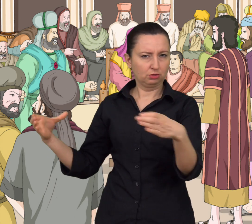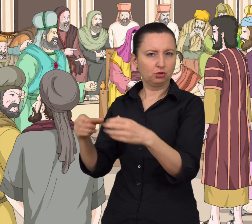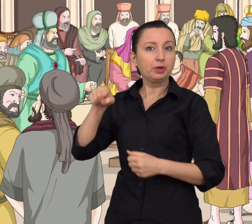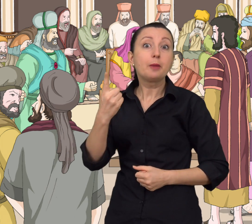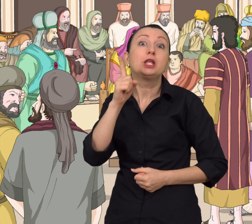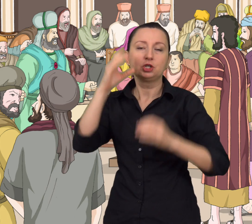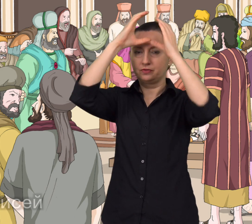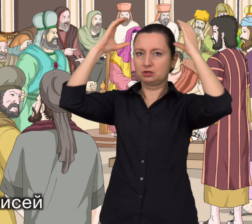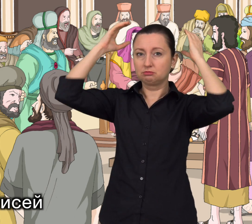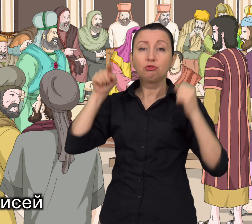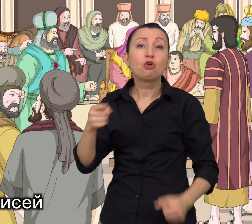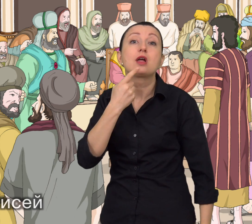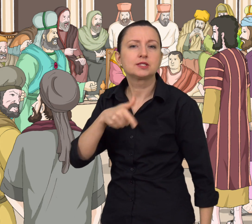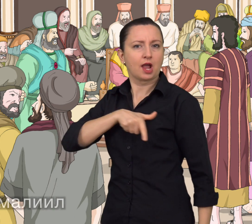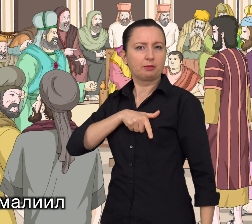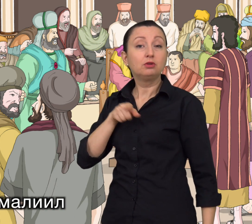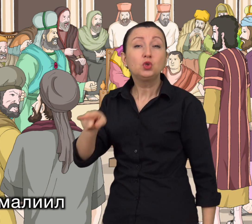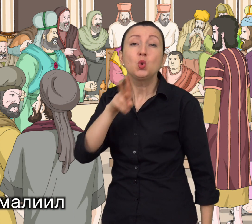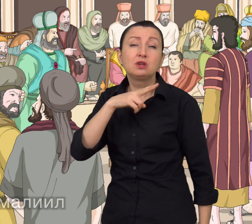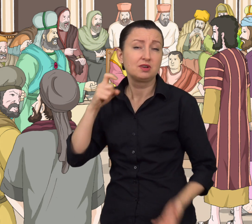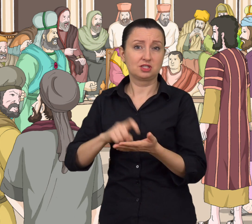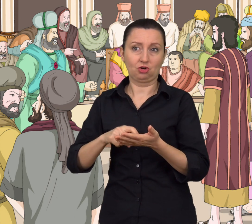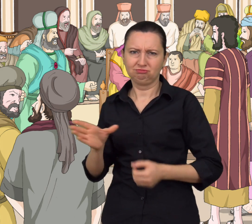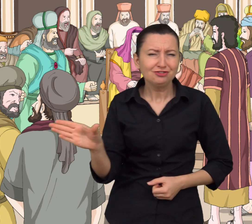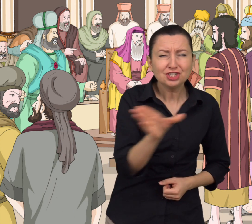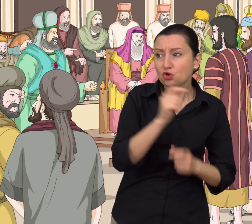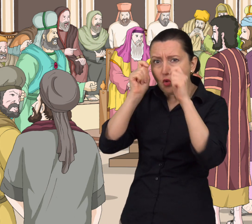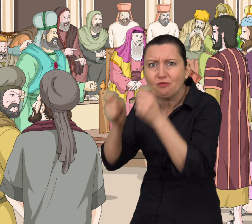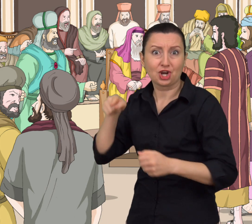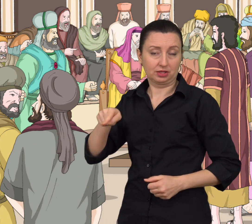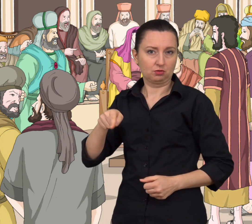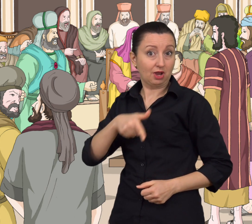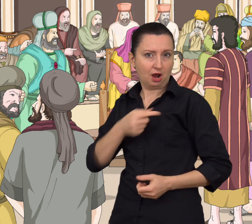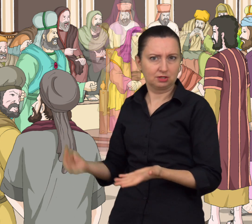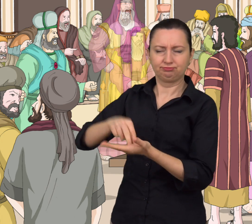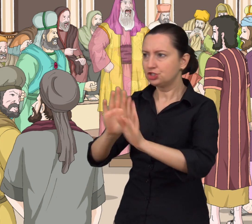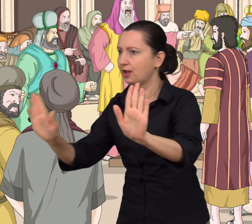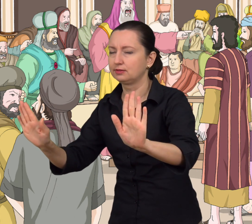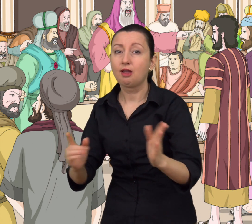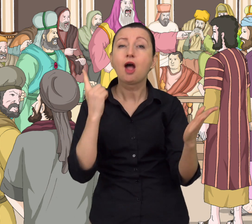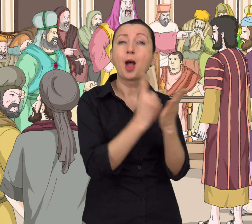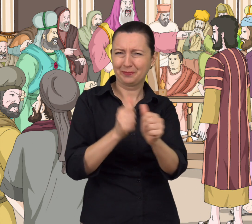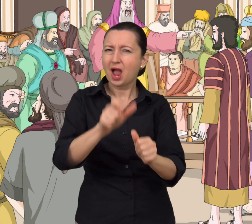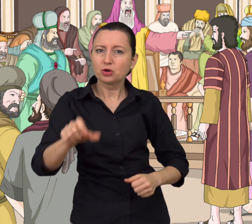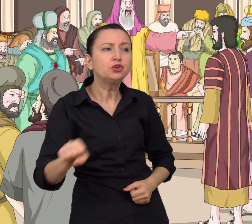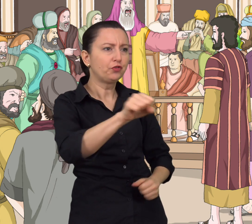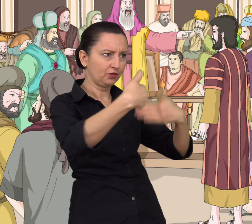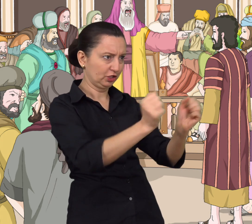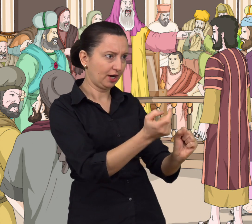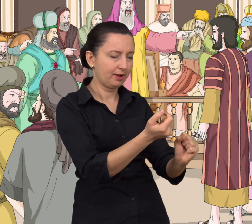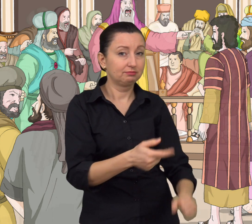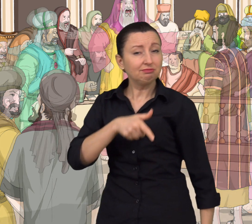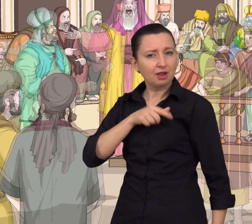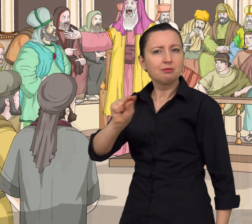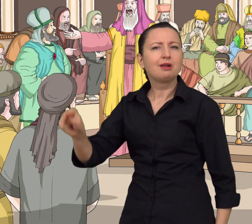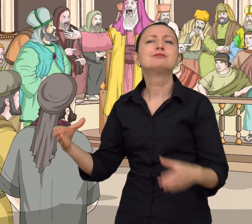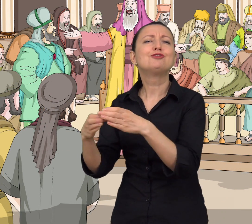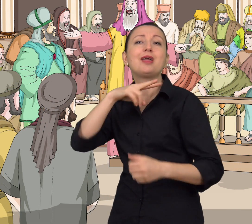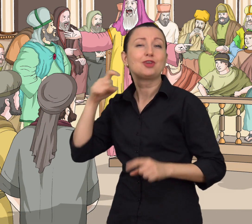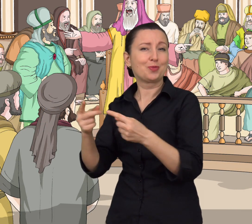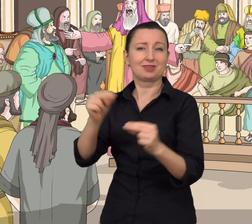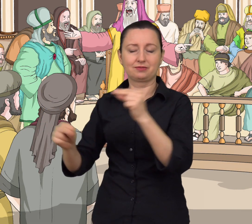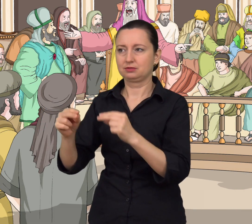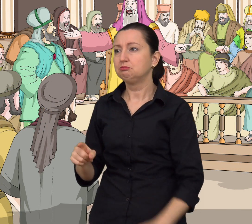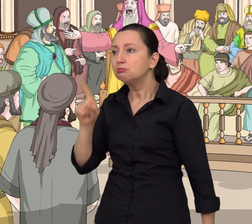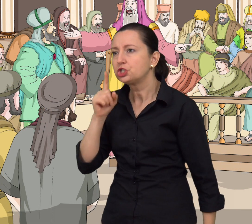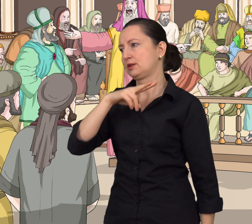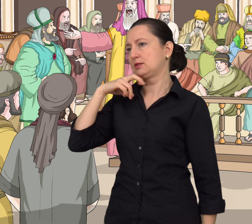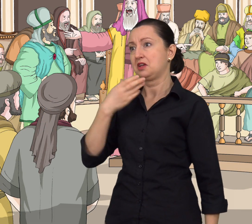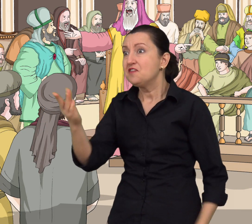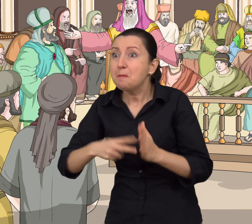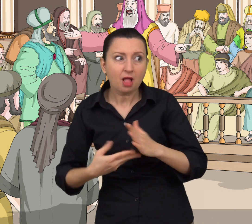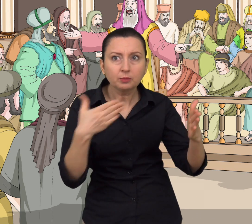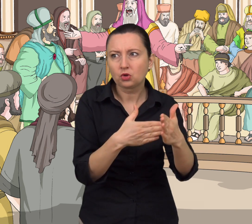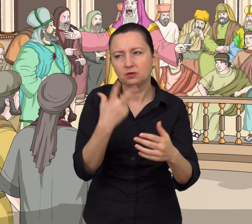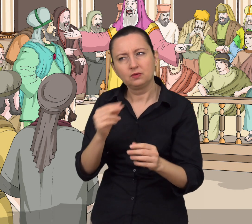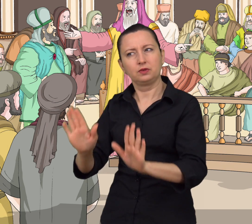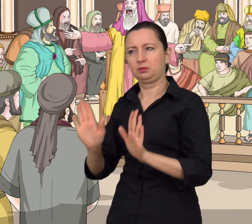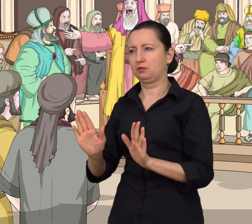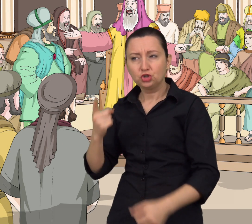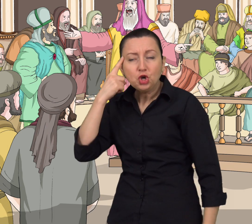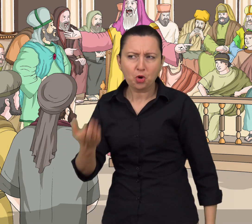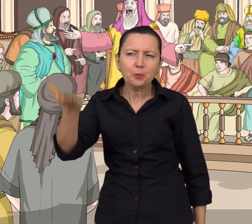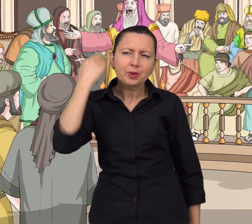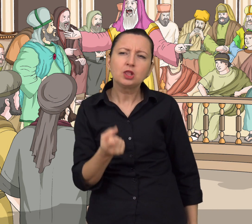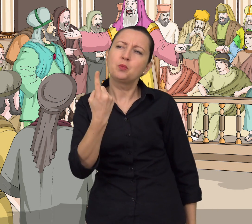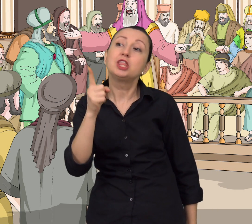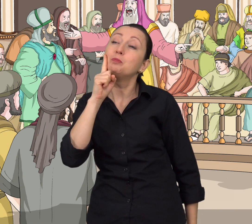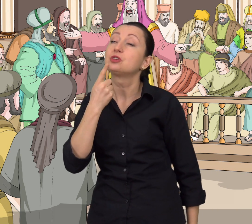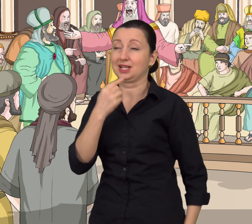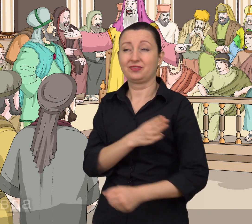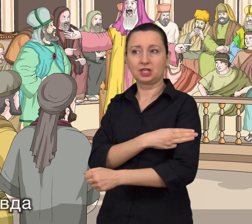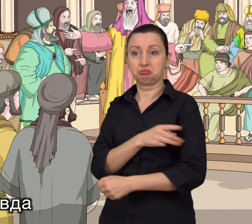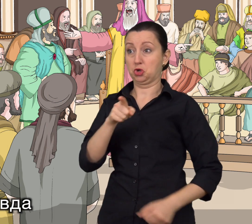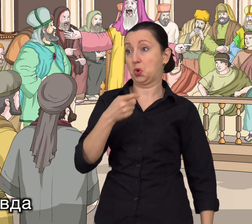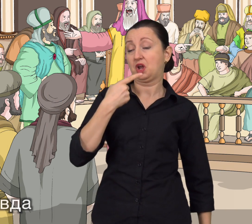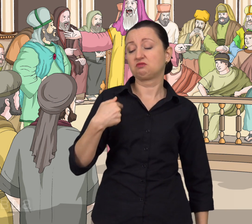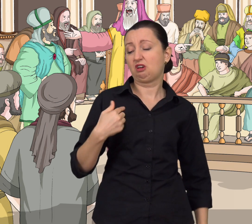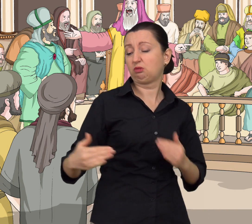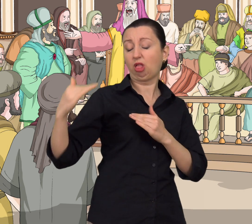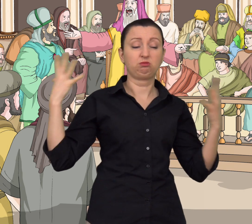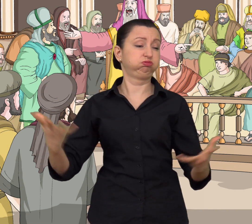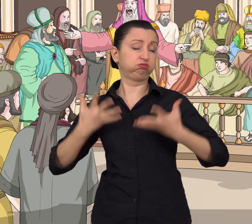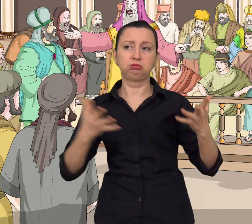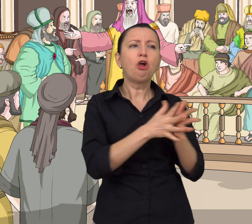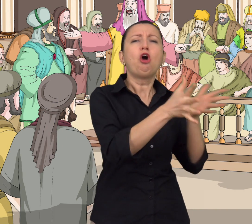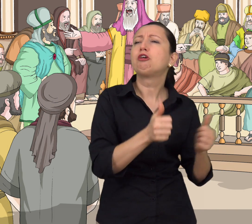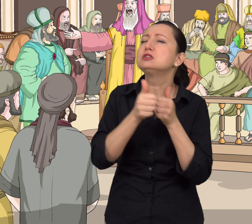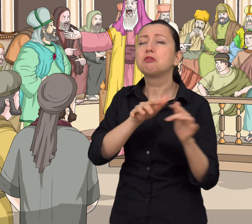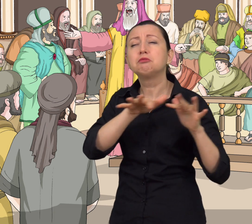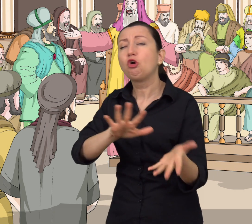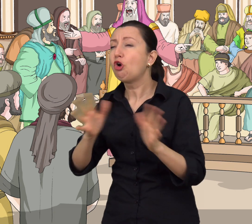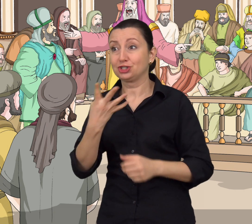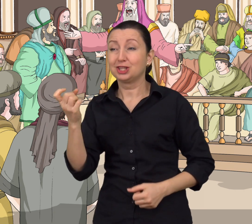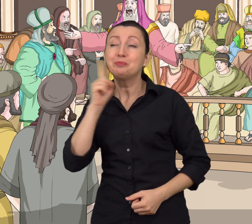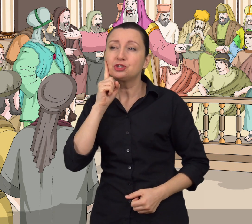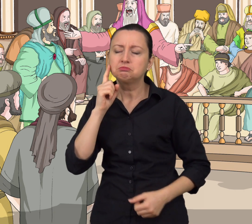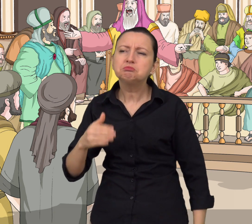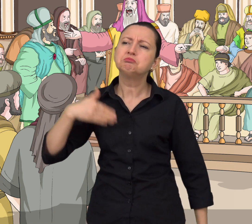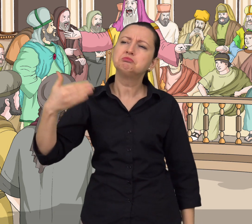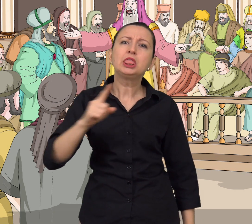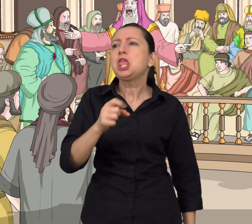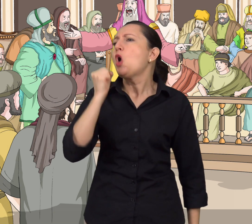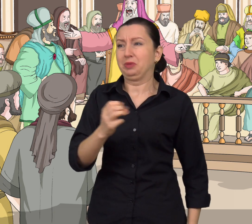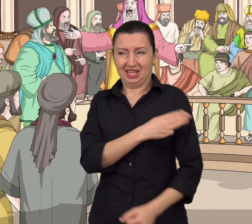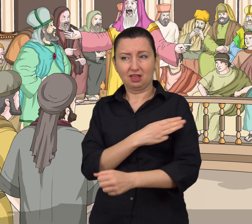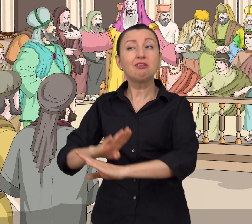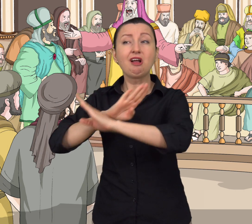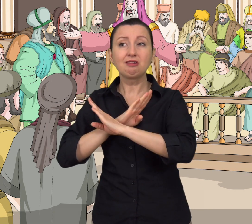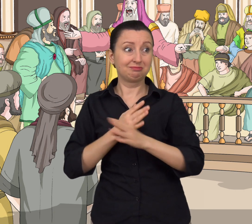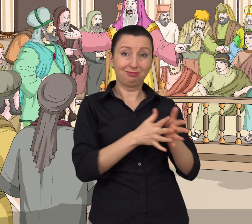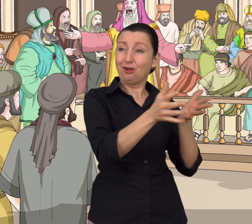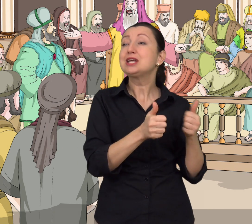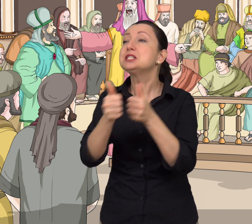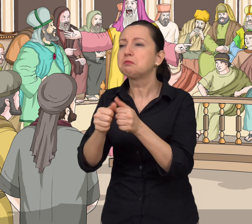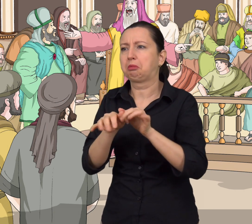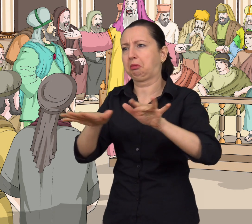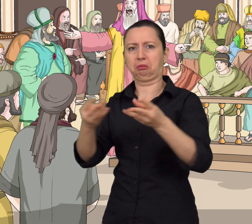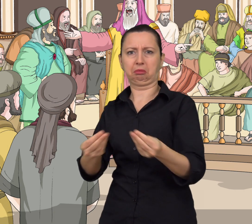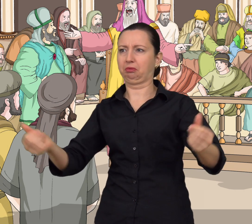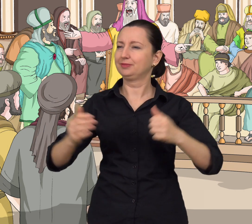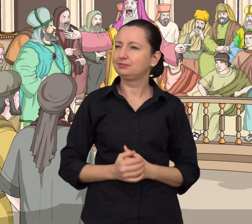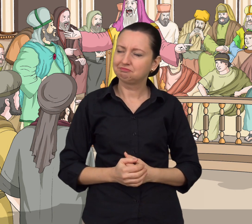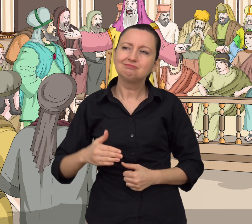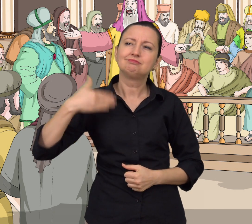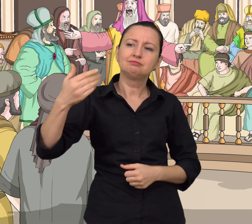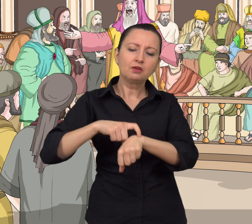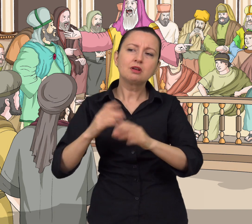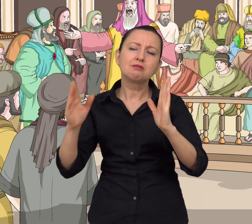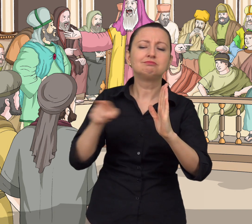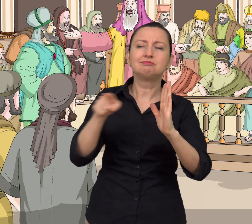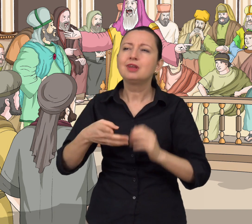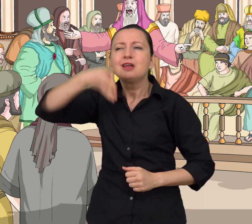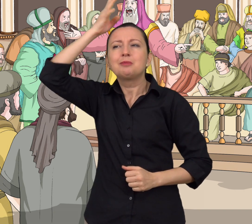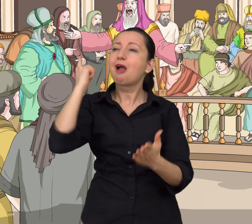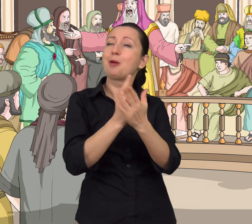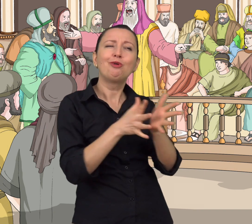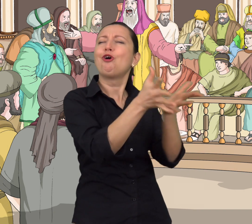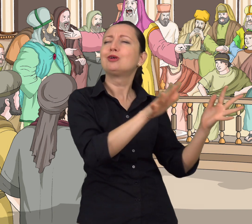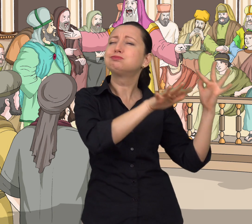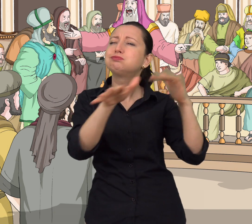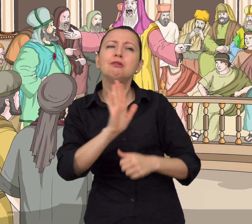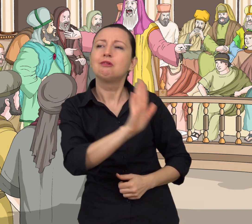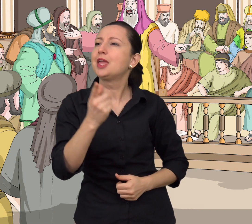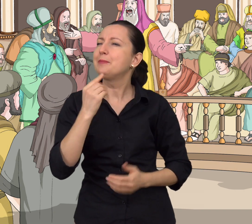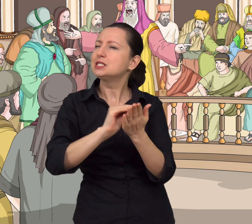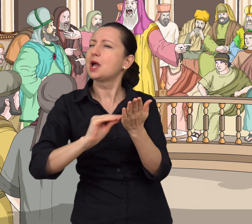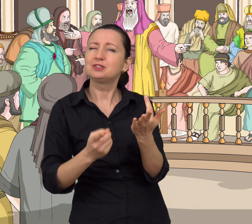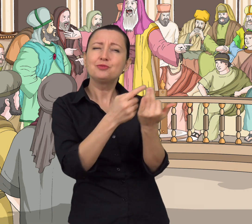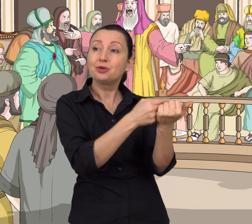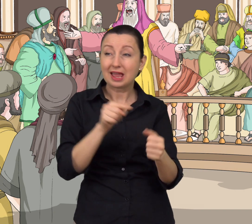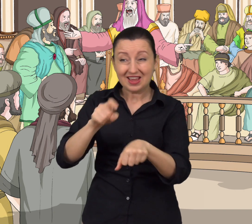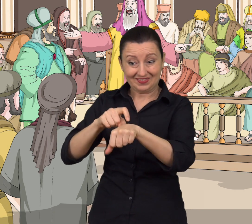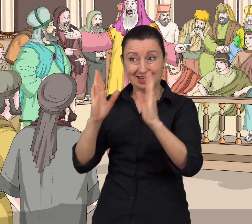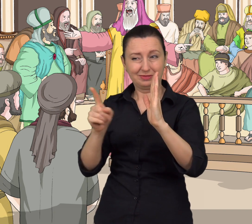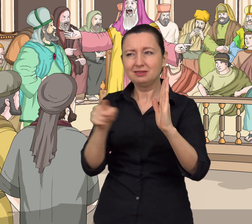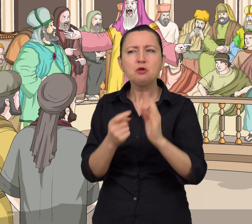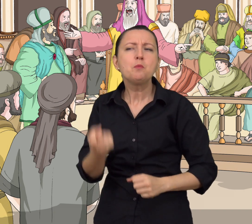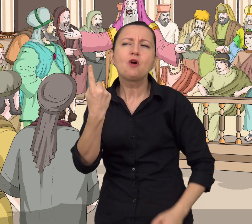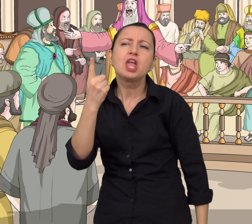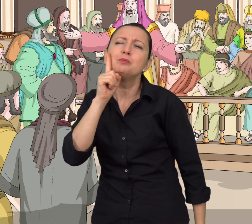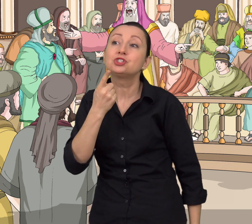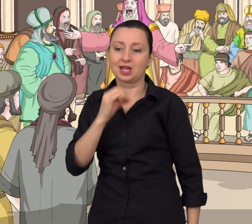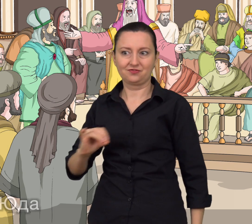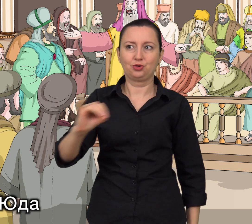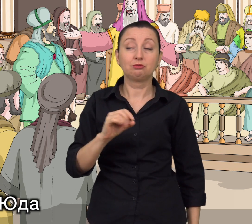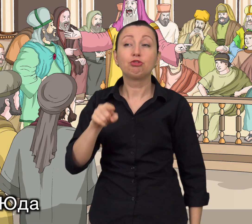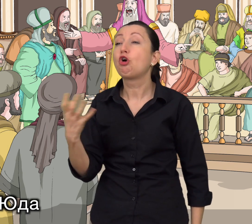But a Pharisee named Gamaliel, a teacher of the law who was honored by all the people, stood up in the Sanhedrin and ordered that the men be put outside for a short time. “Men of Israel,” he said, “consider carefully what you are about to do to these men. Some time ago Theudas rose up, claiming to be somebody, and about four hundred men joined him. He was killed, all his followers were dispersed, and it all came to nothing.